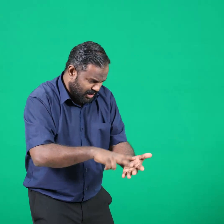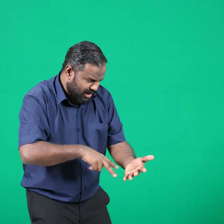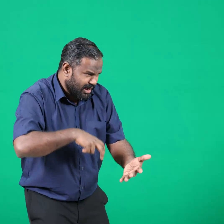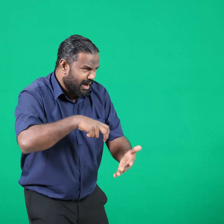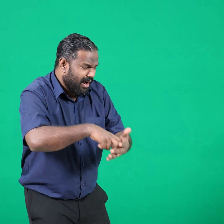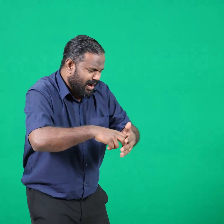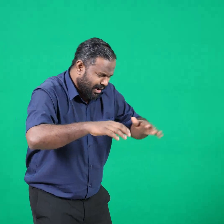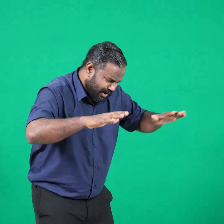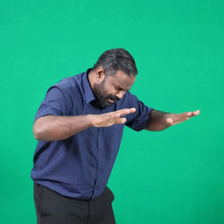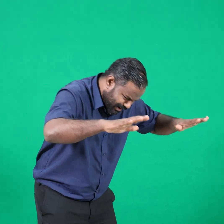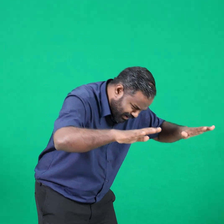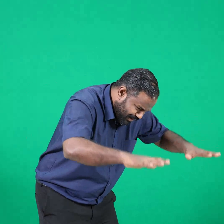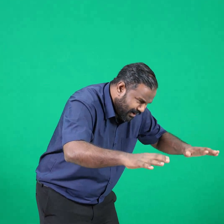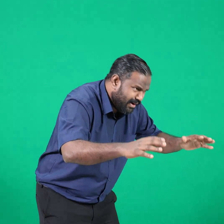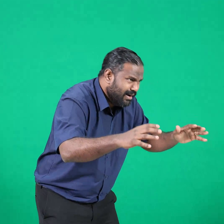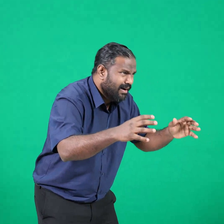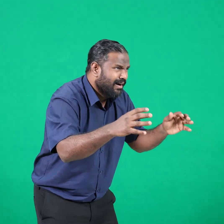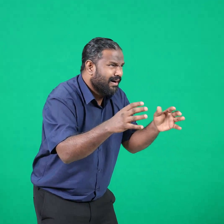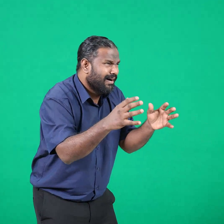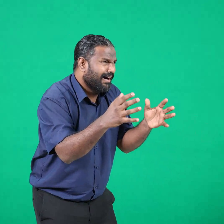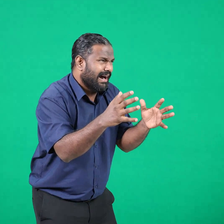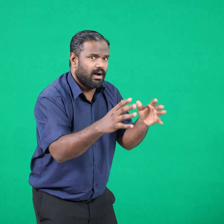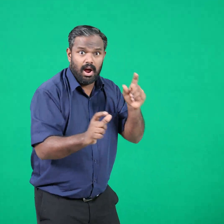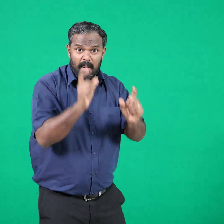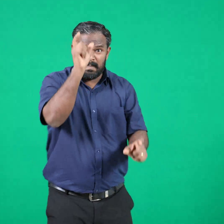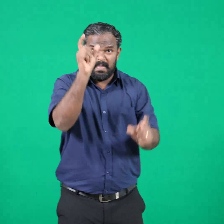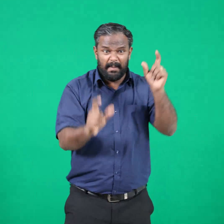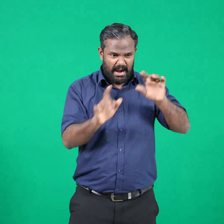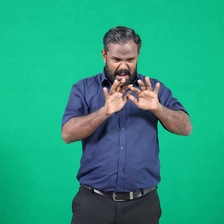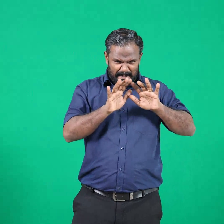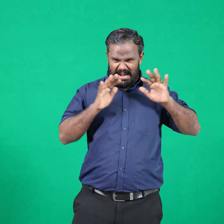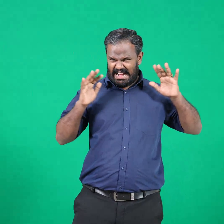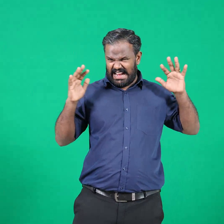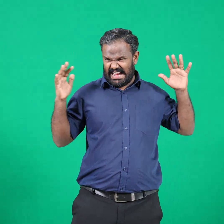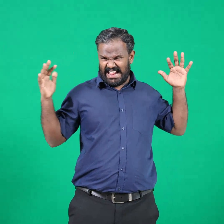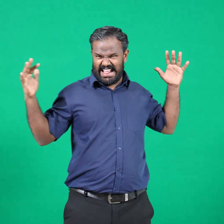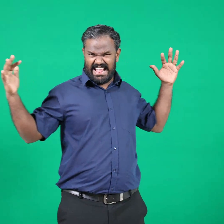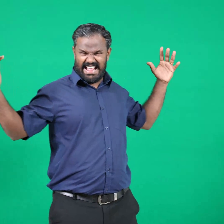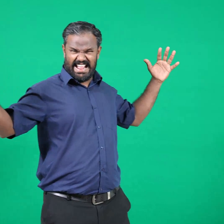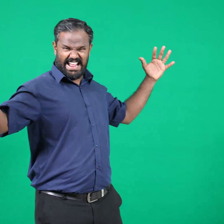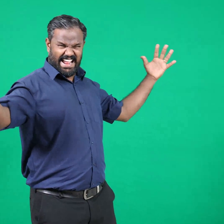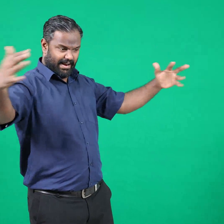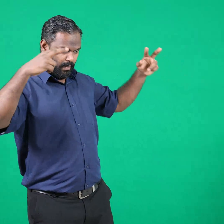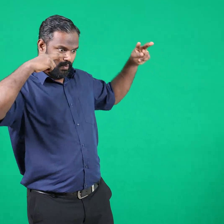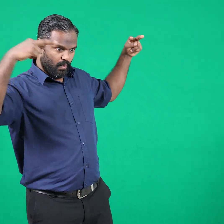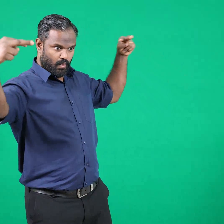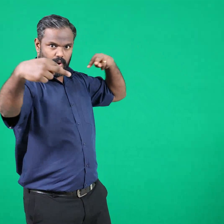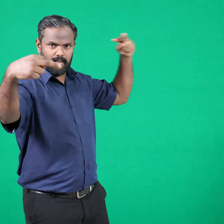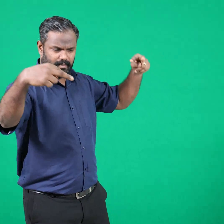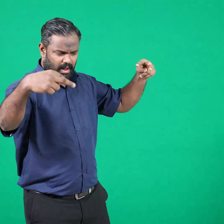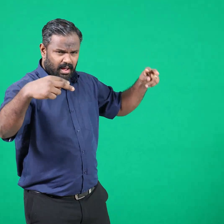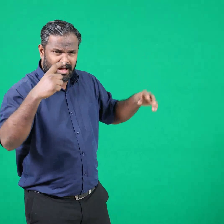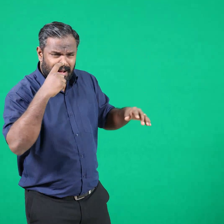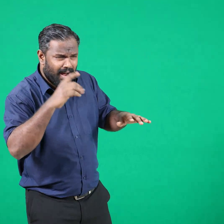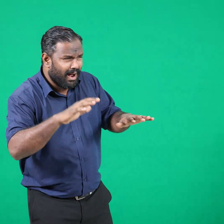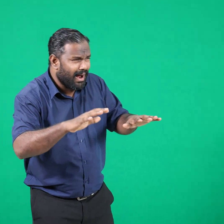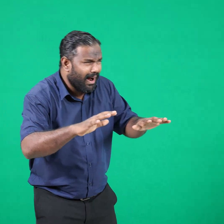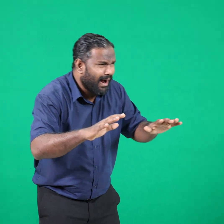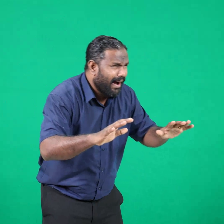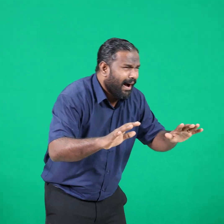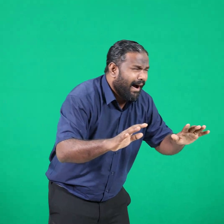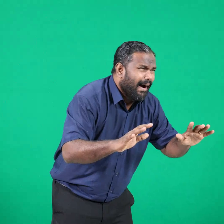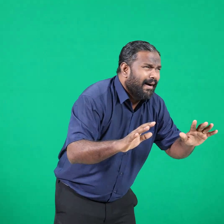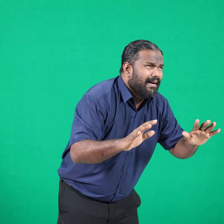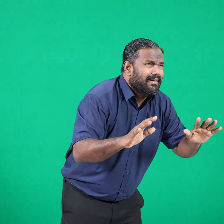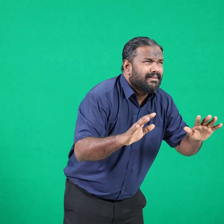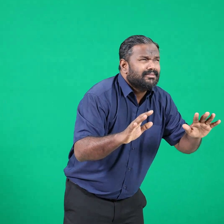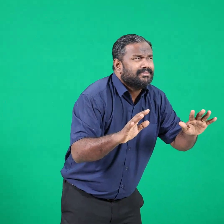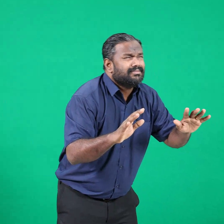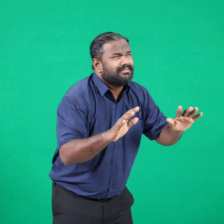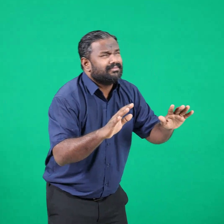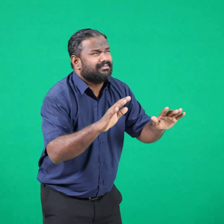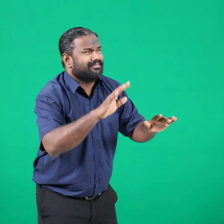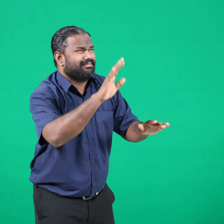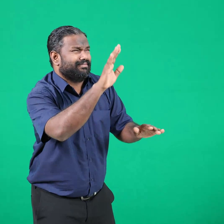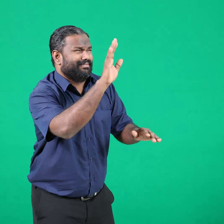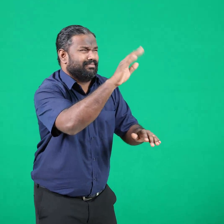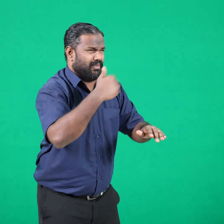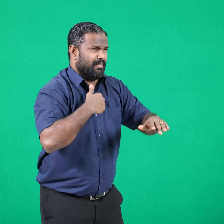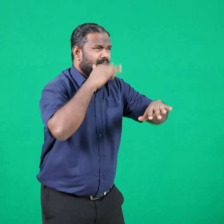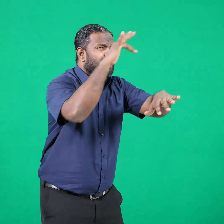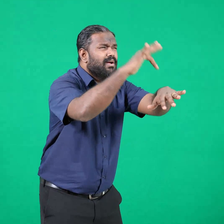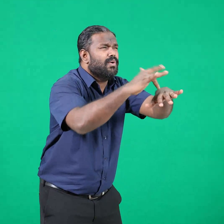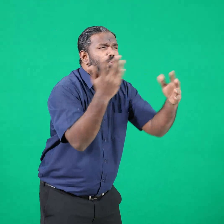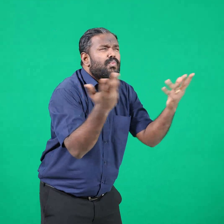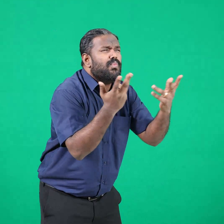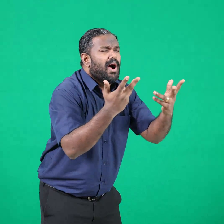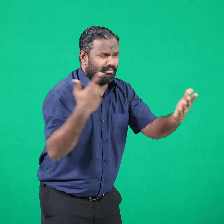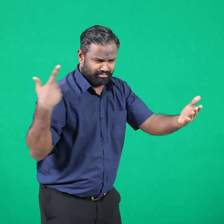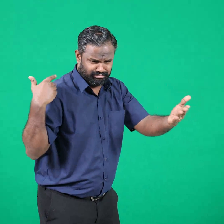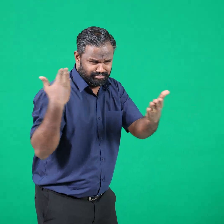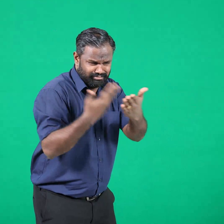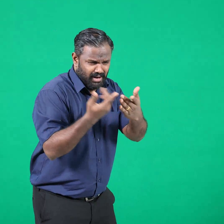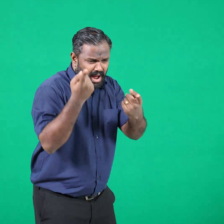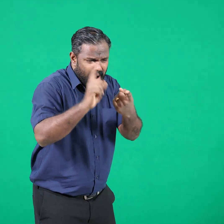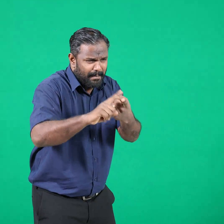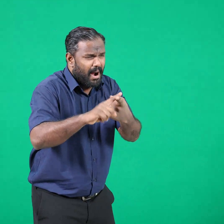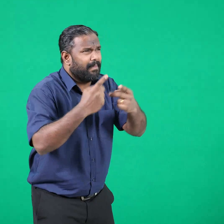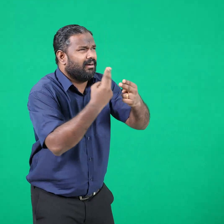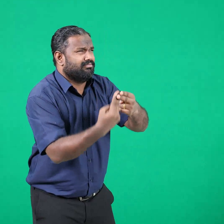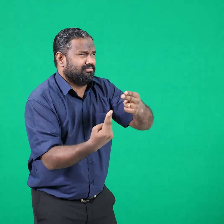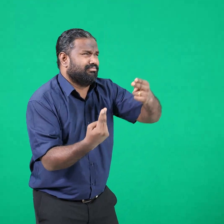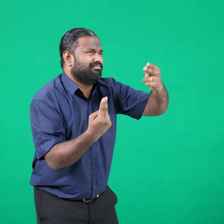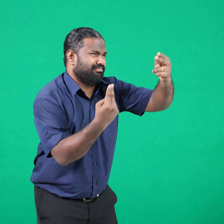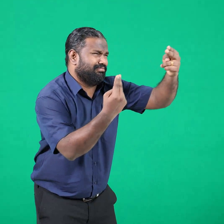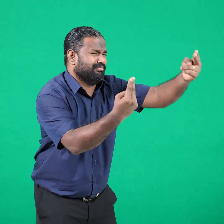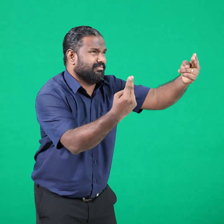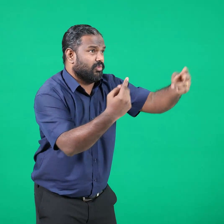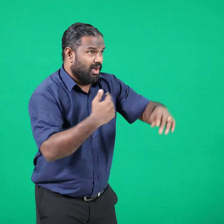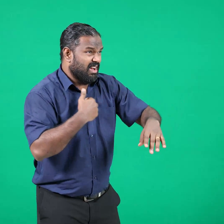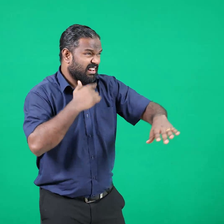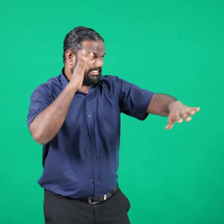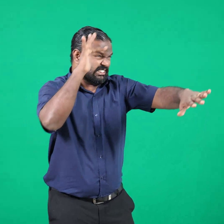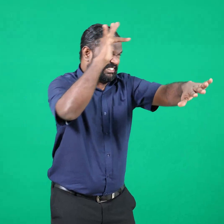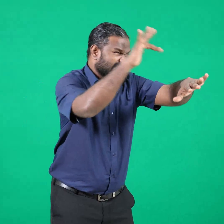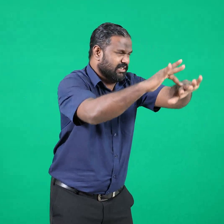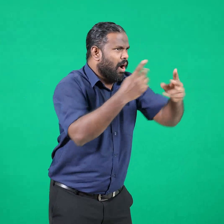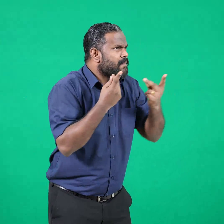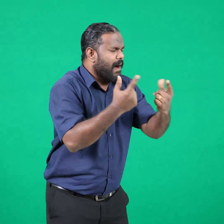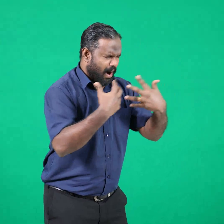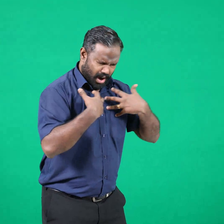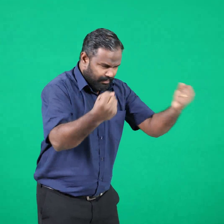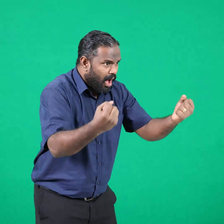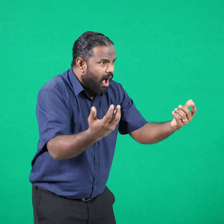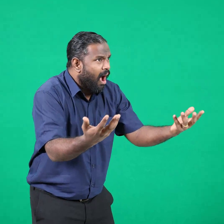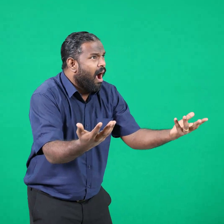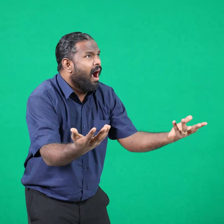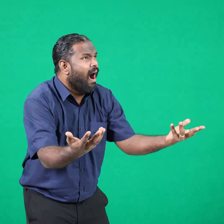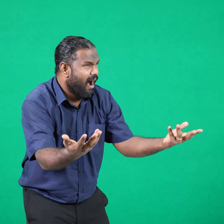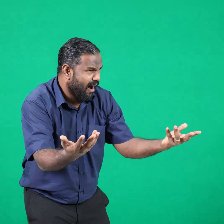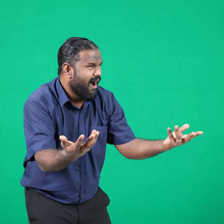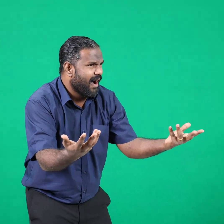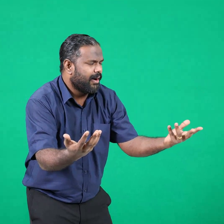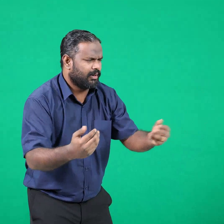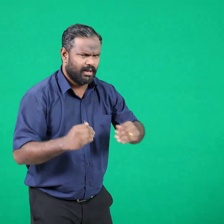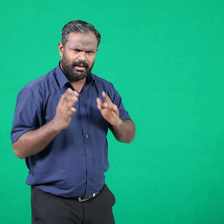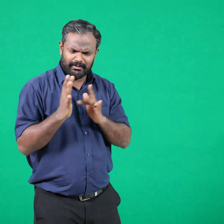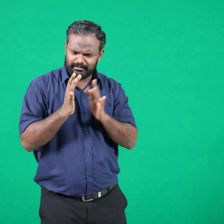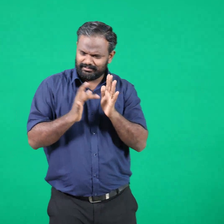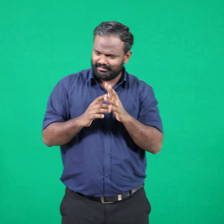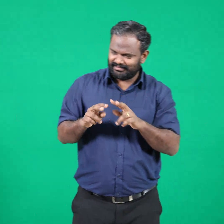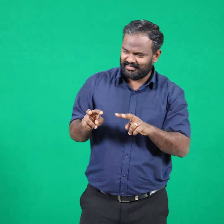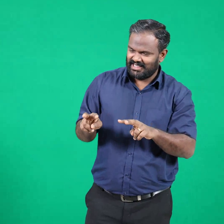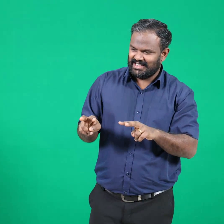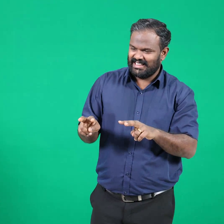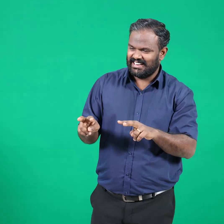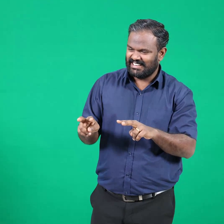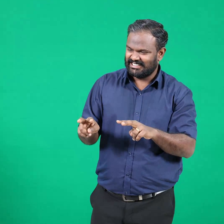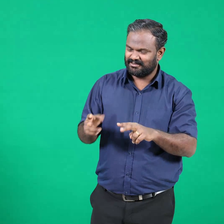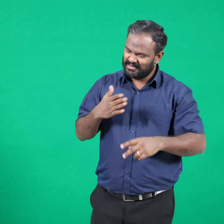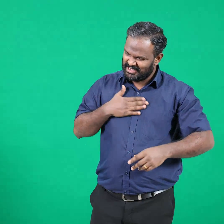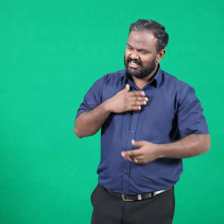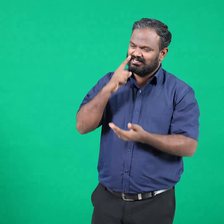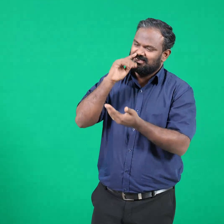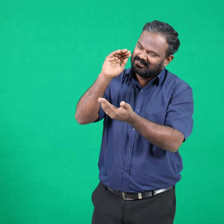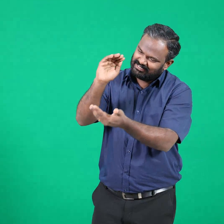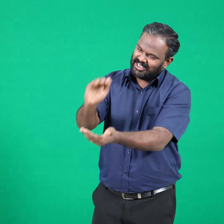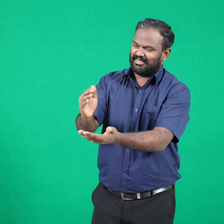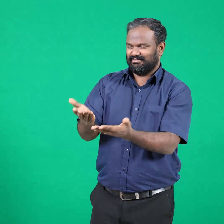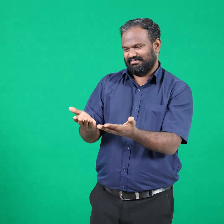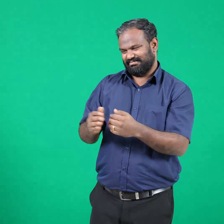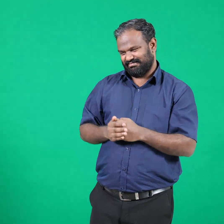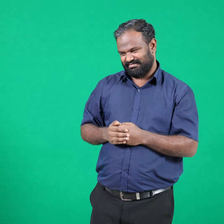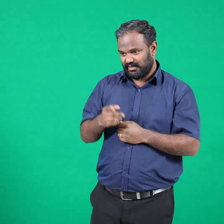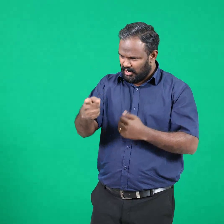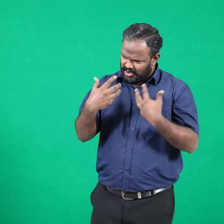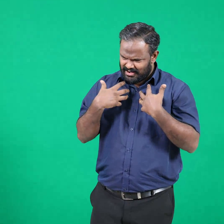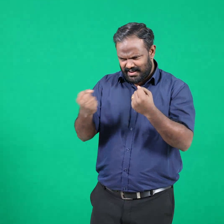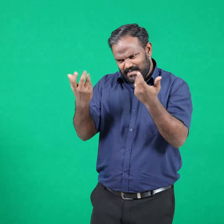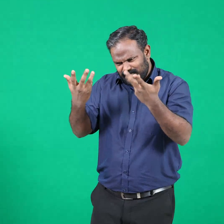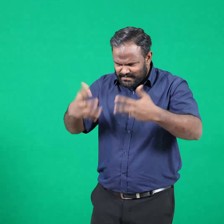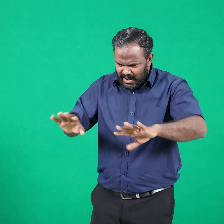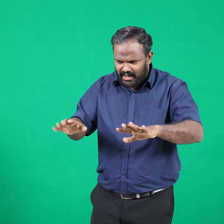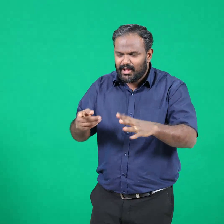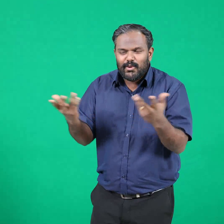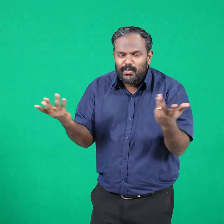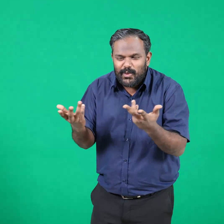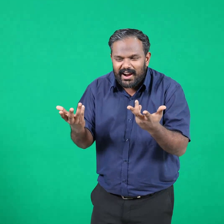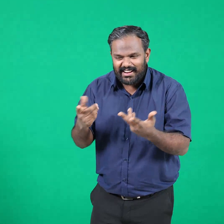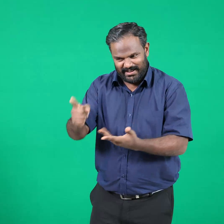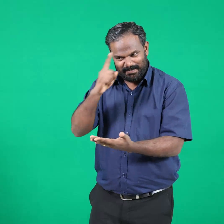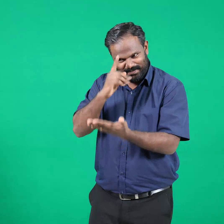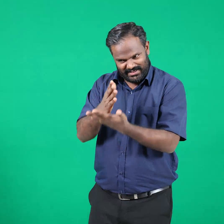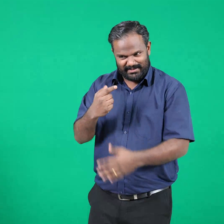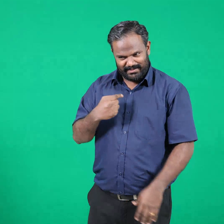In the presence of all the people, she explained why she had touched Him and how she had immediately been healed.